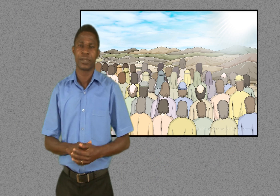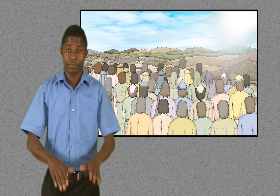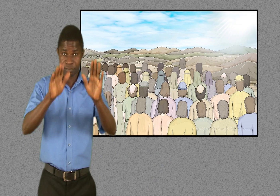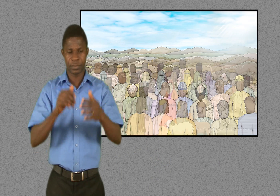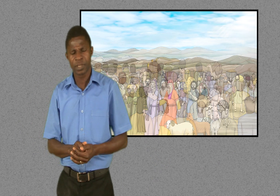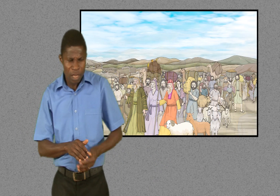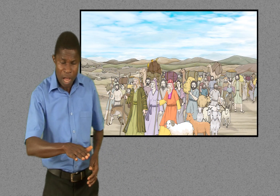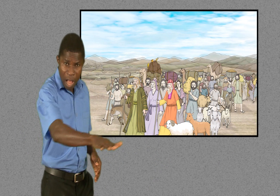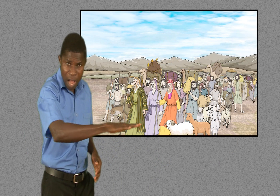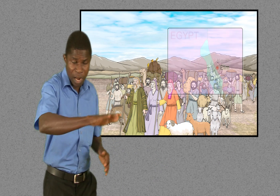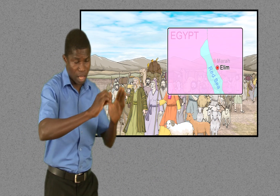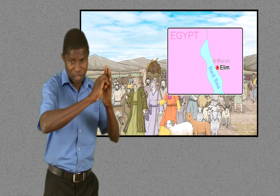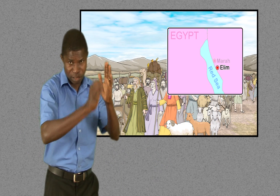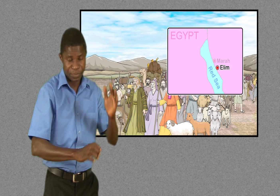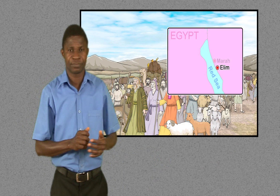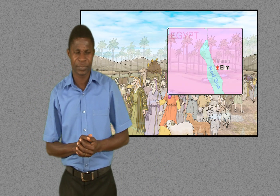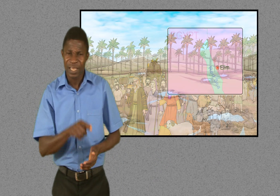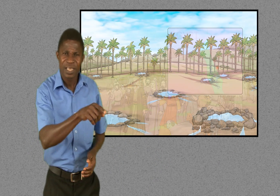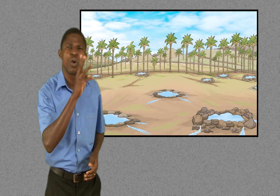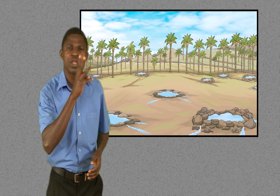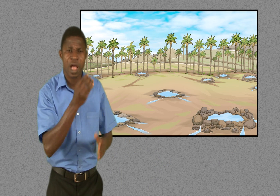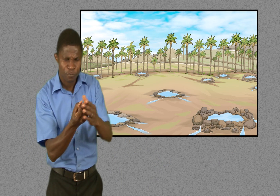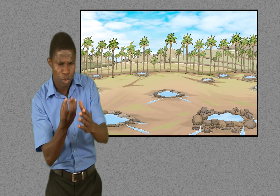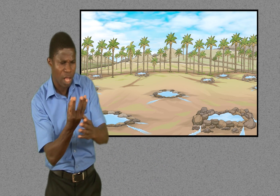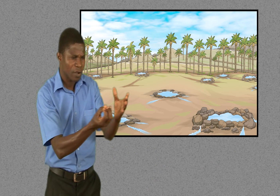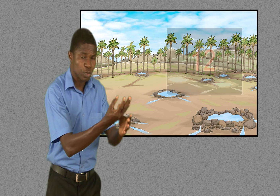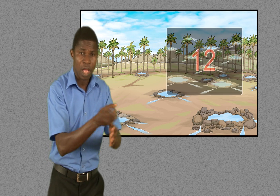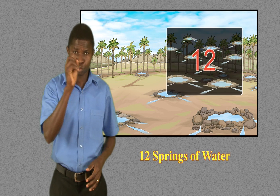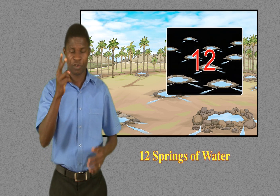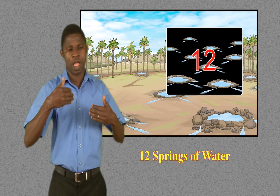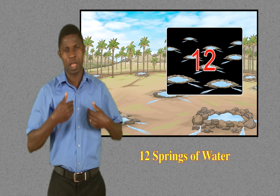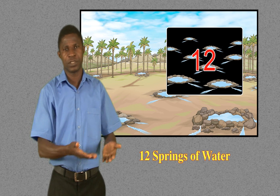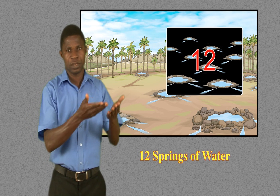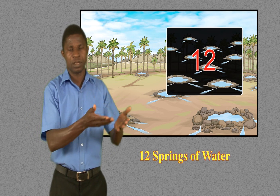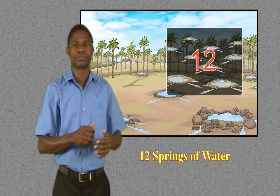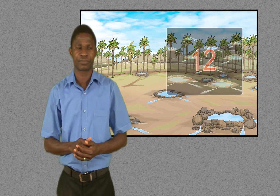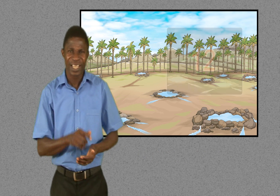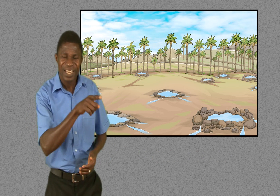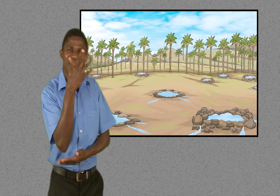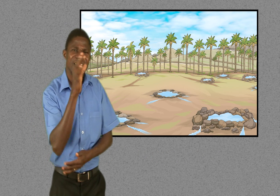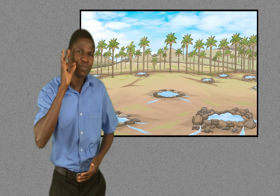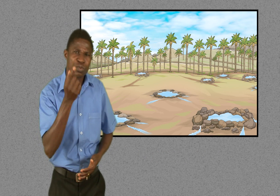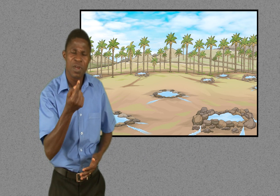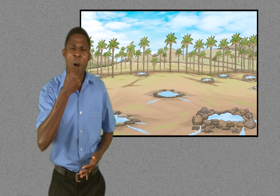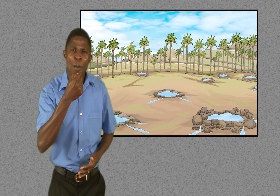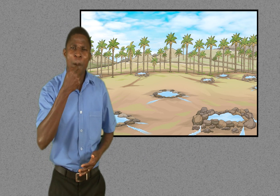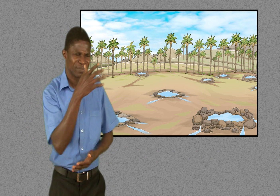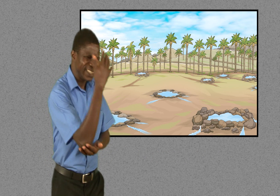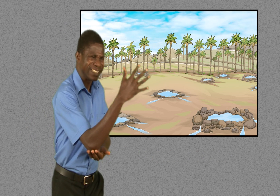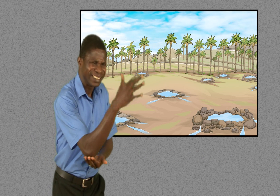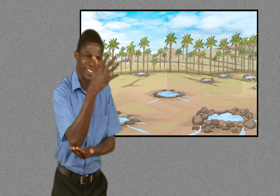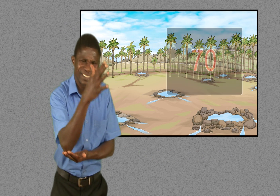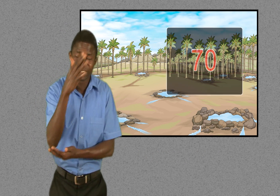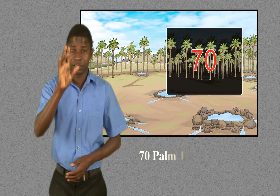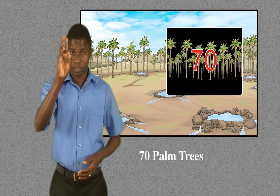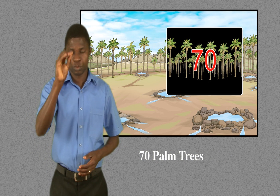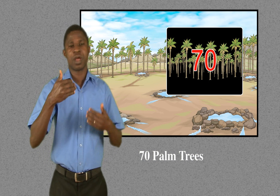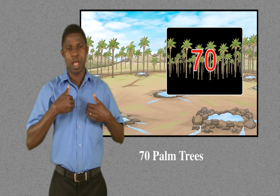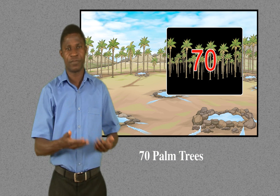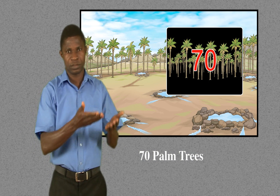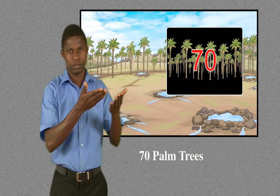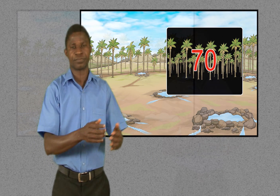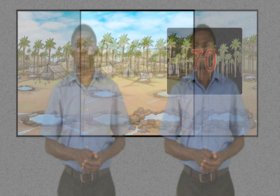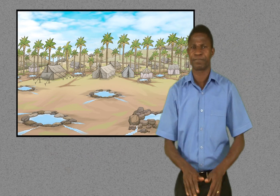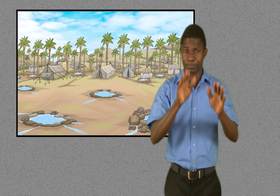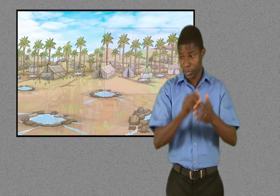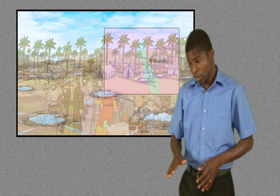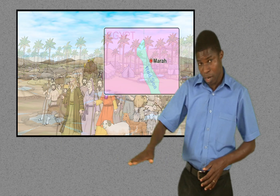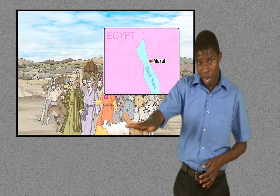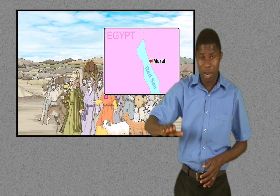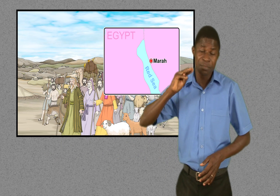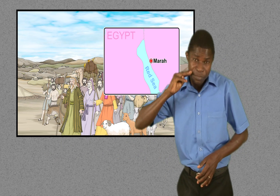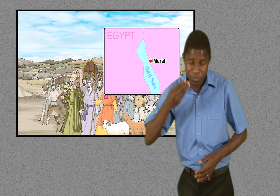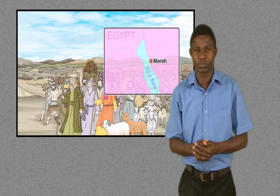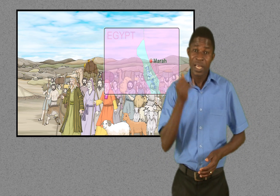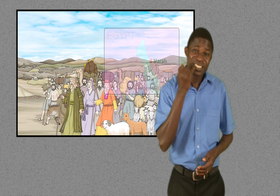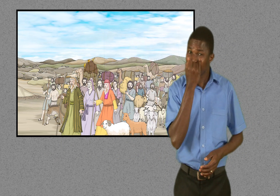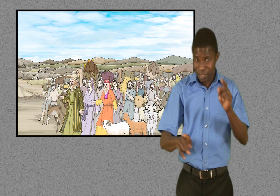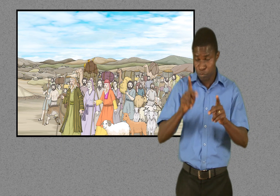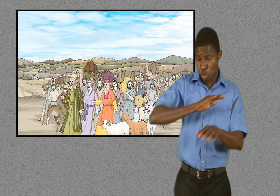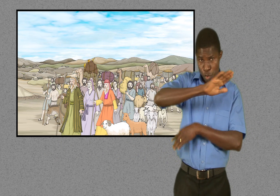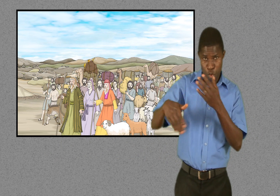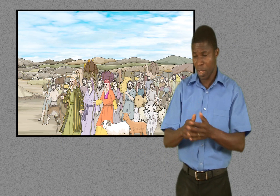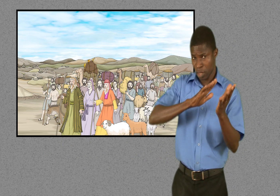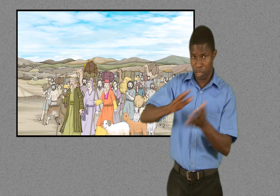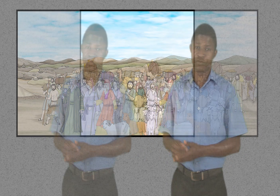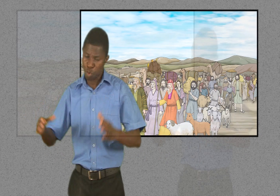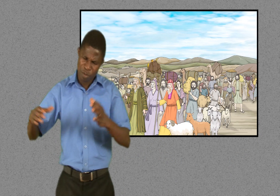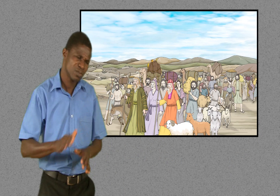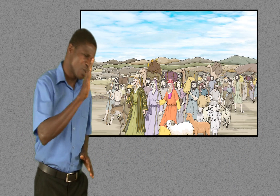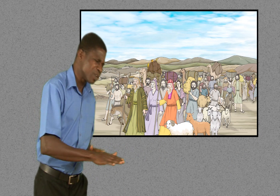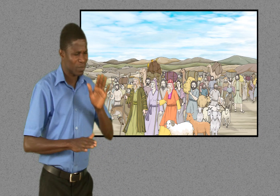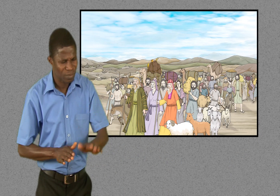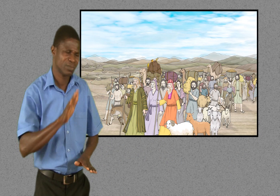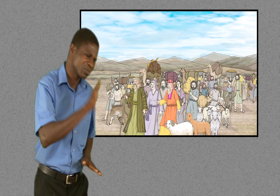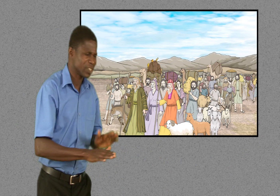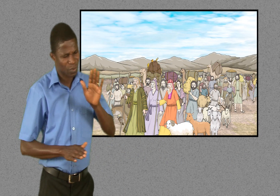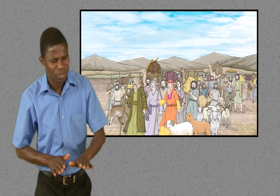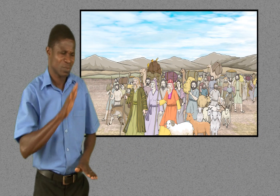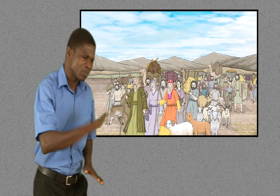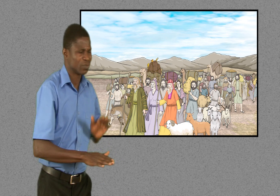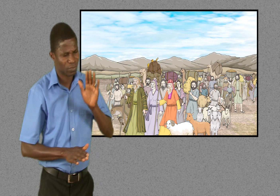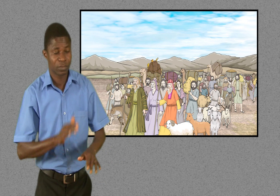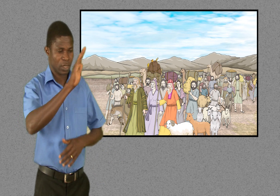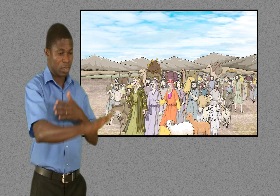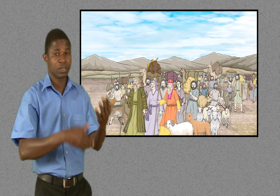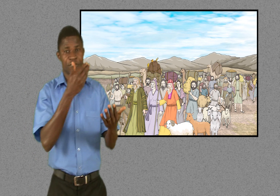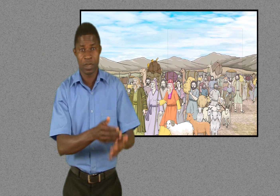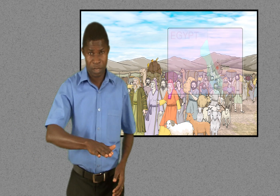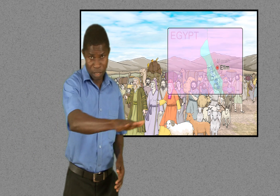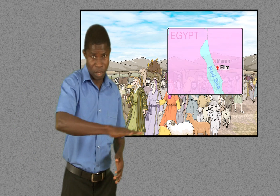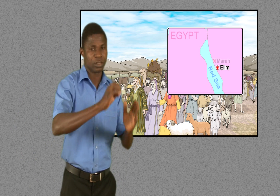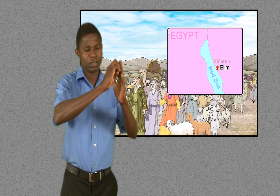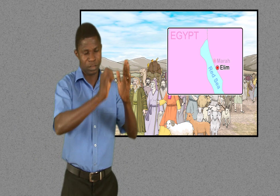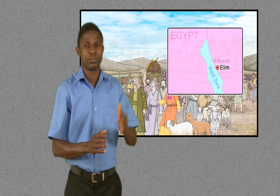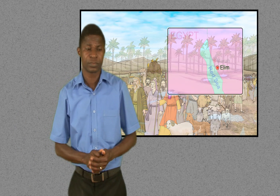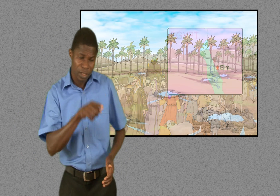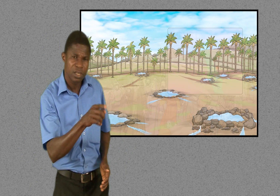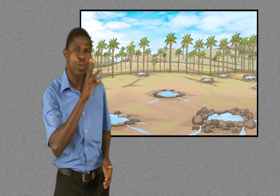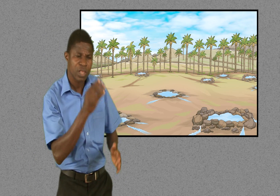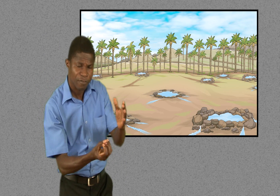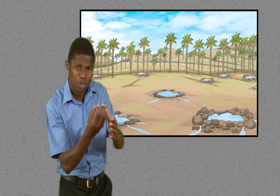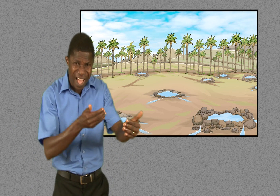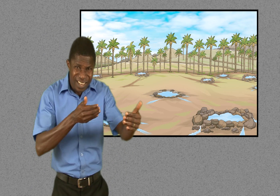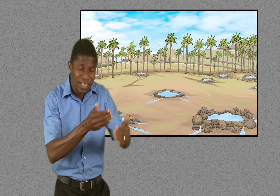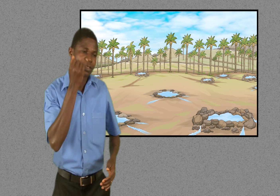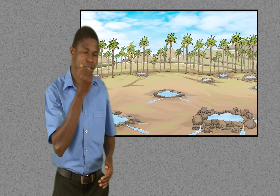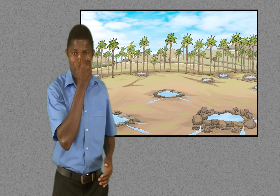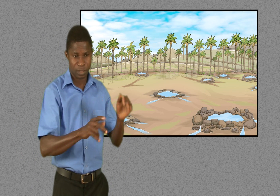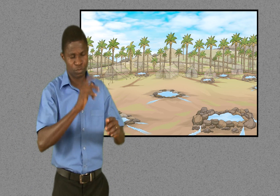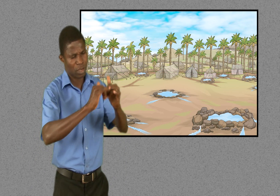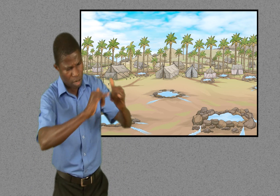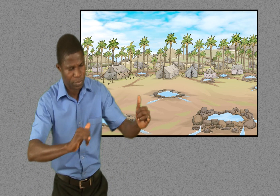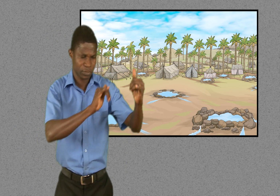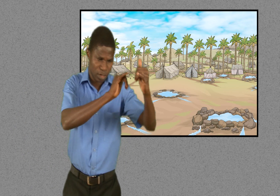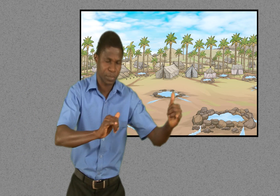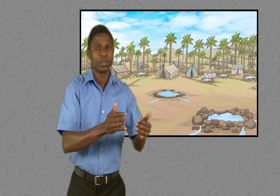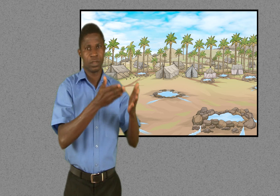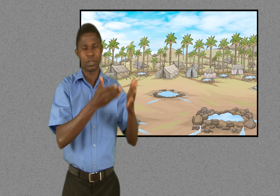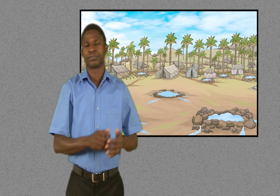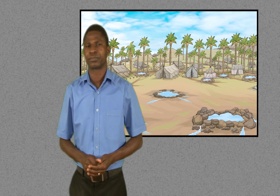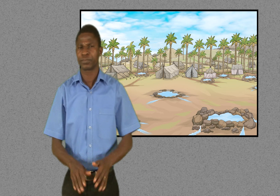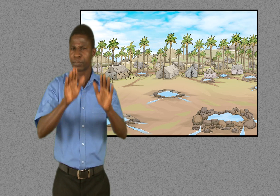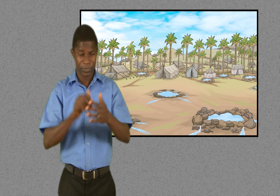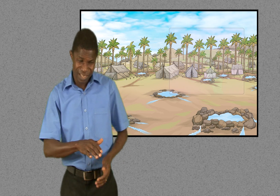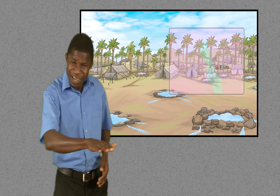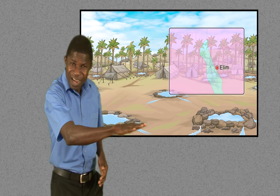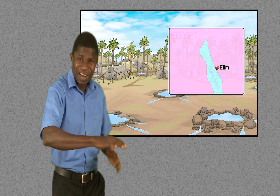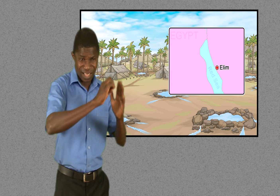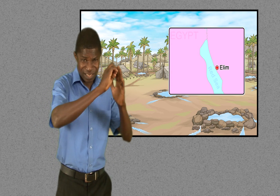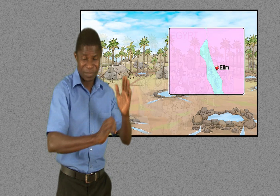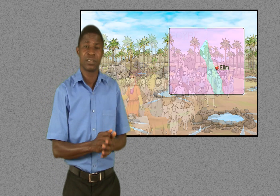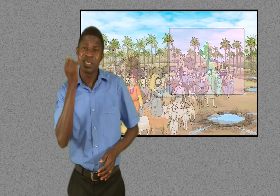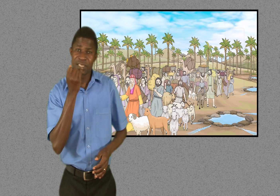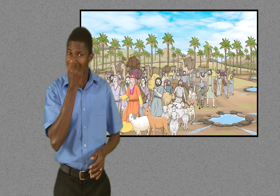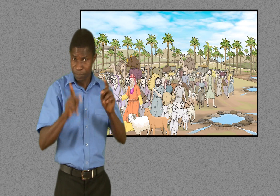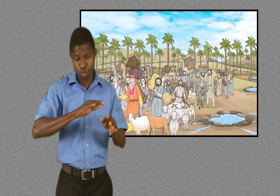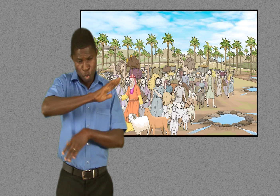Then they came to Elim, where there were twelve springs of water and seventy palm trees, and they camped there by the waters.